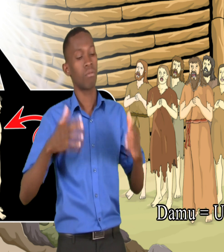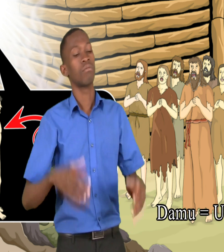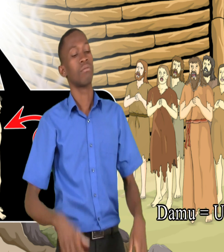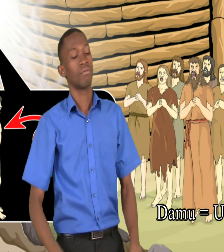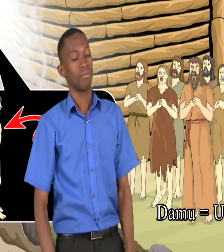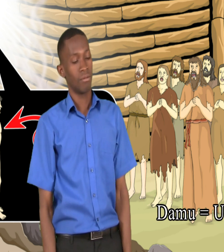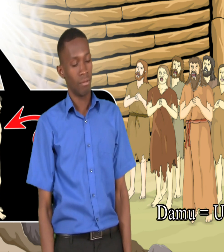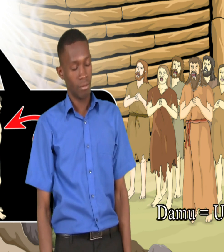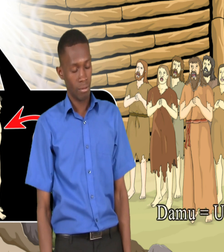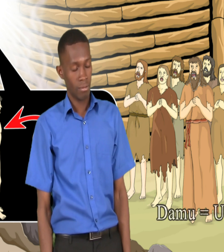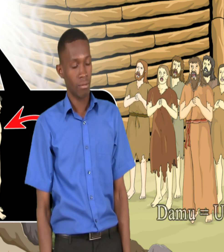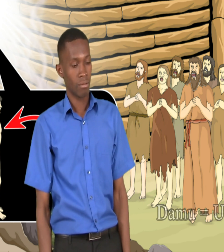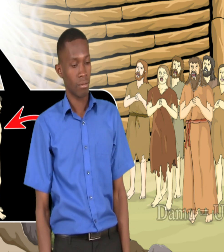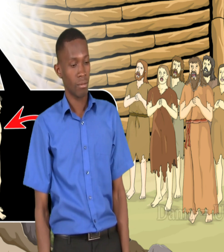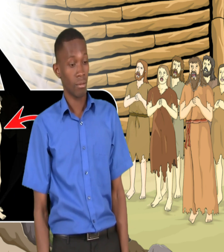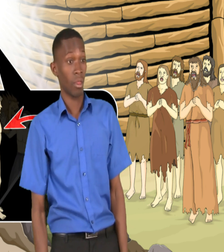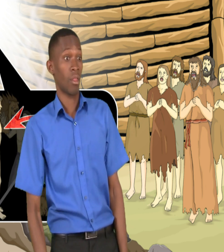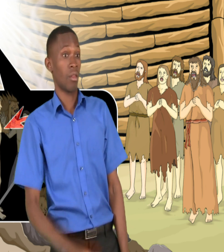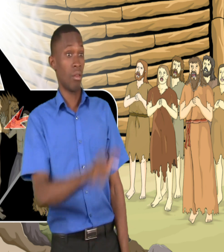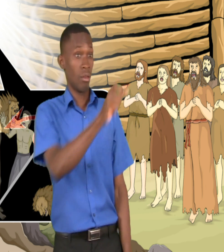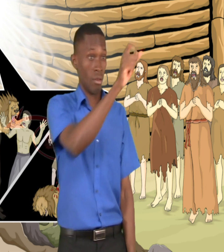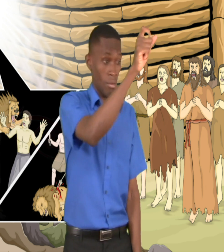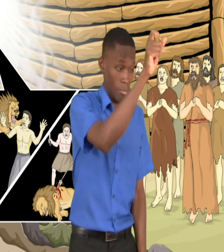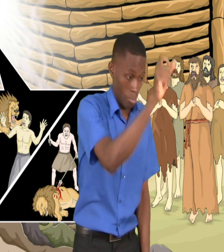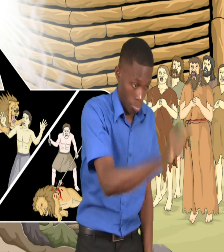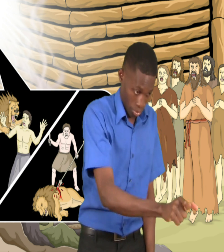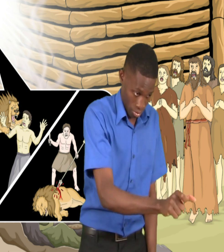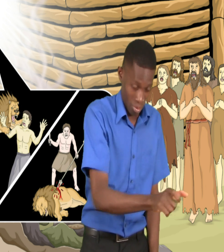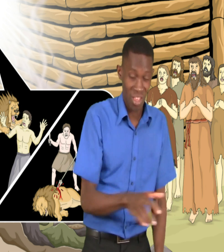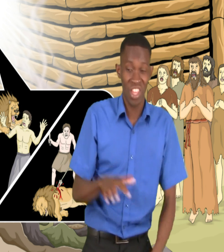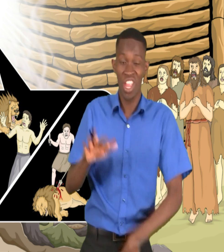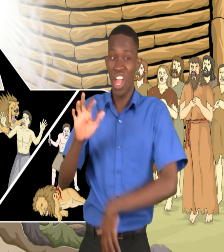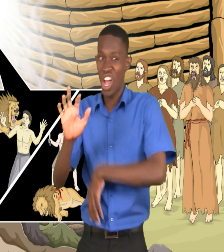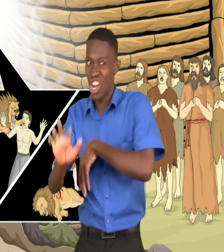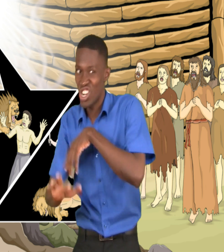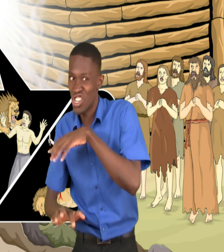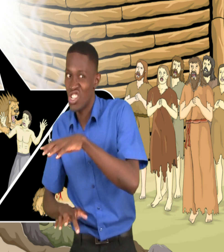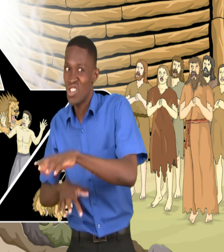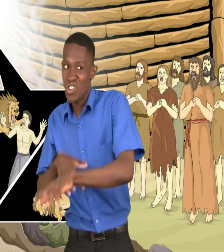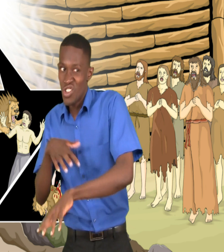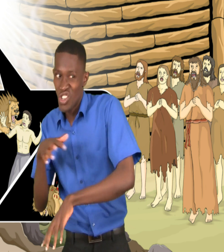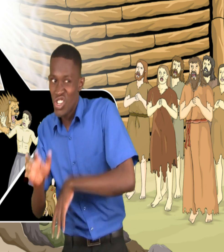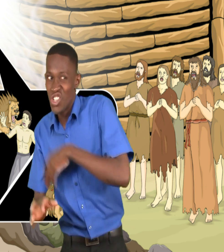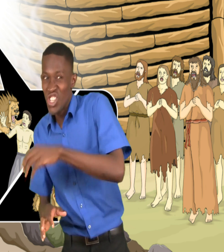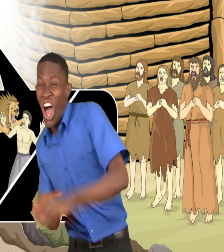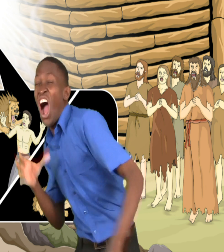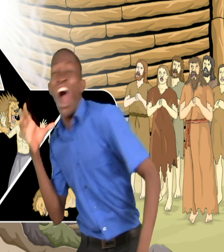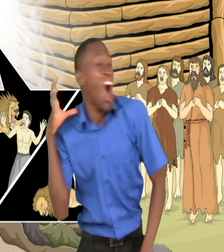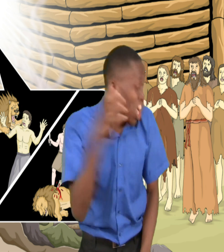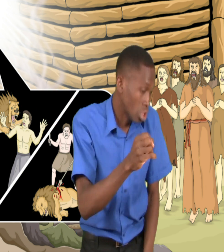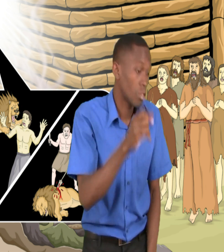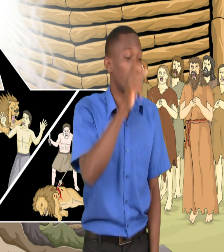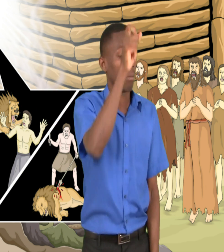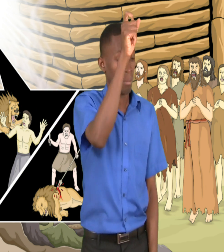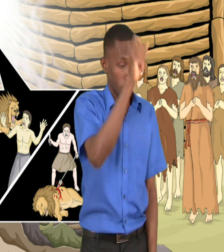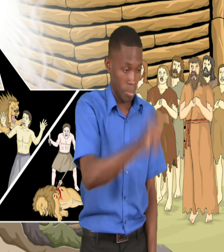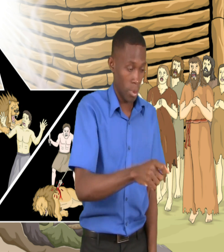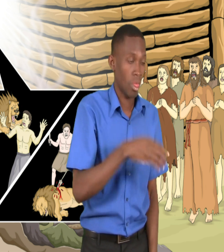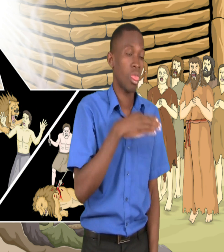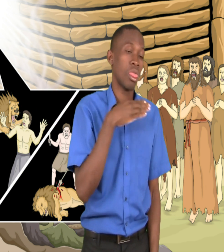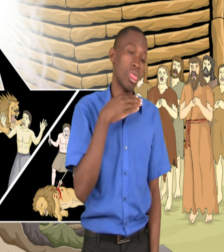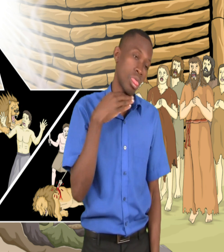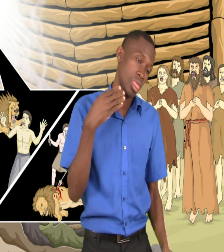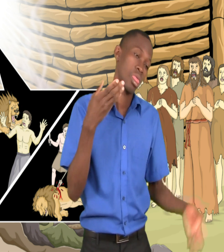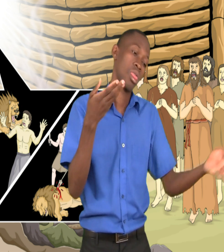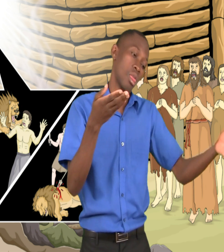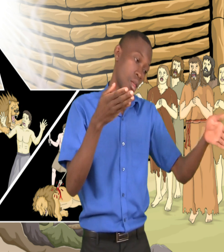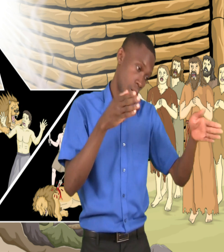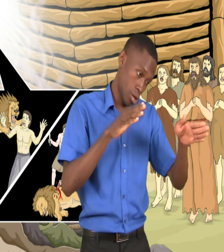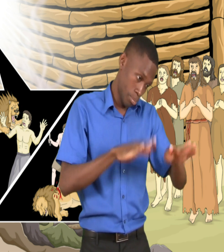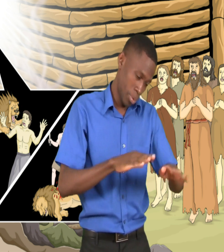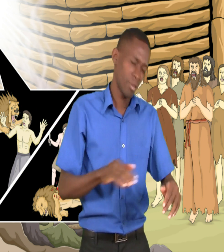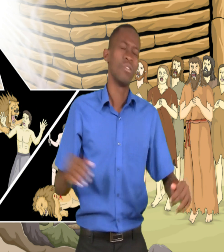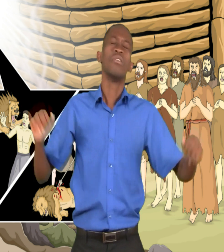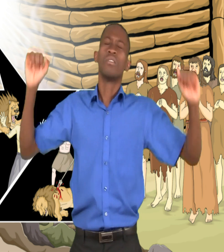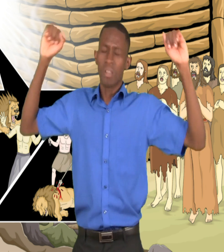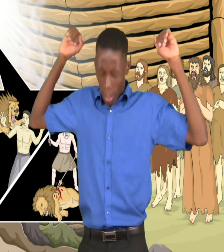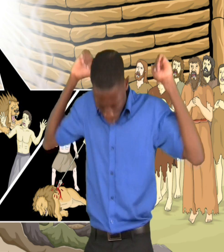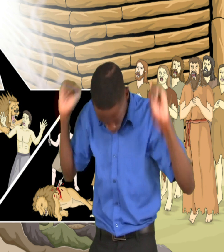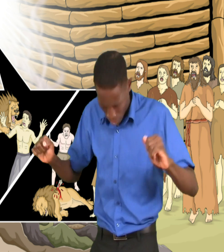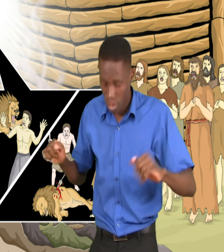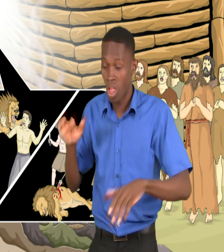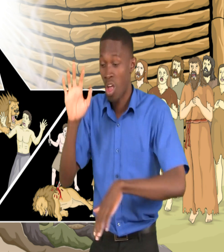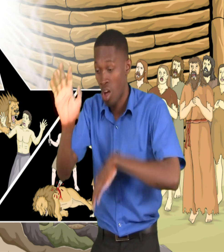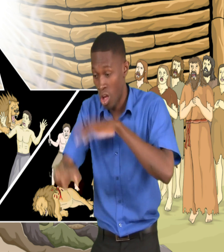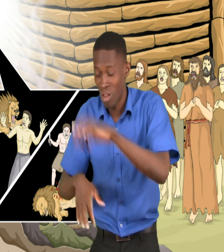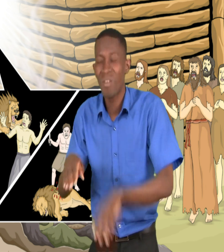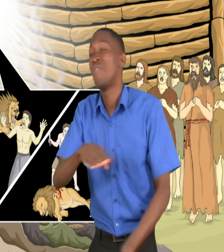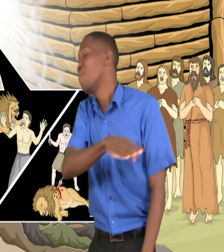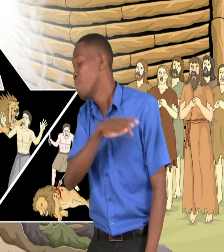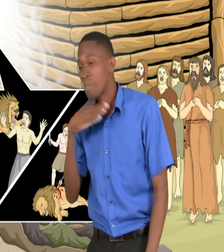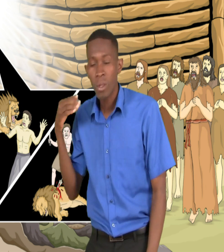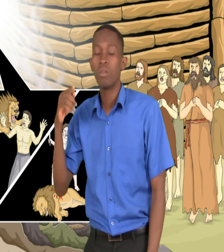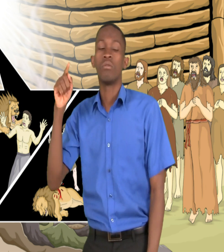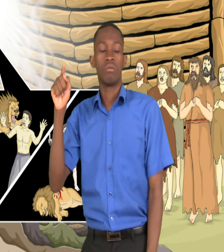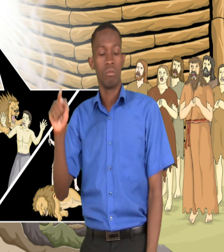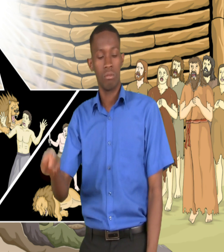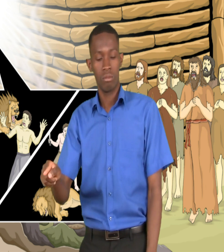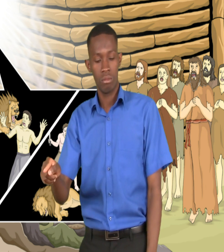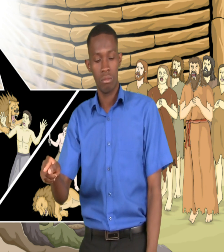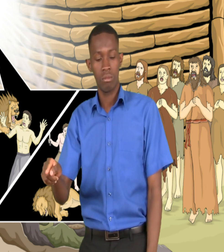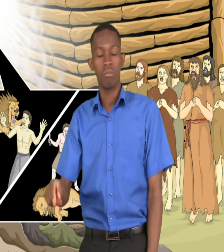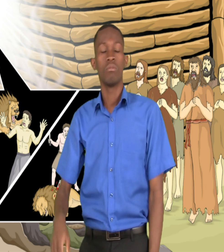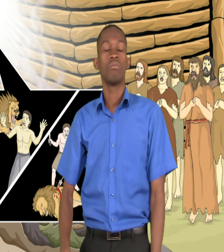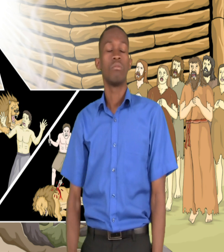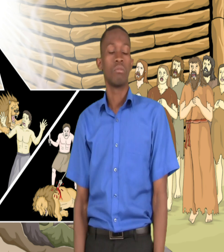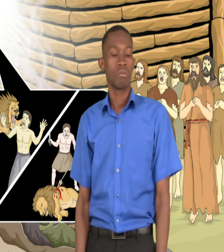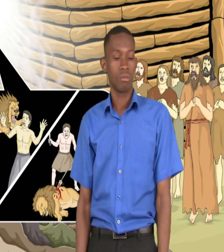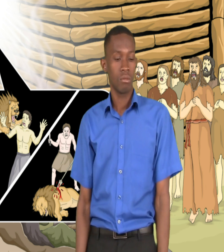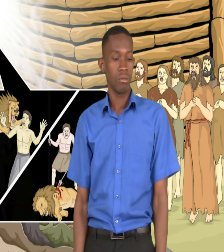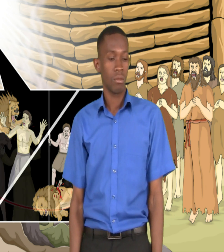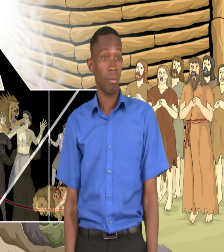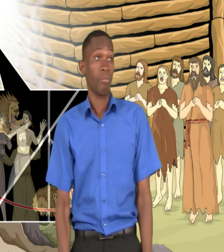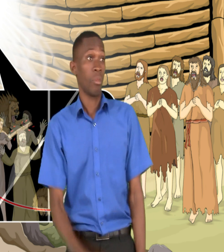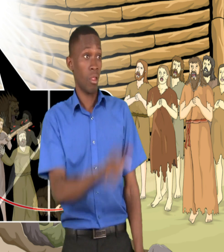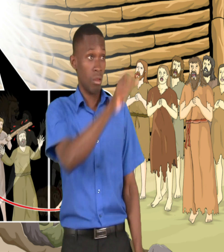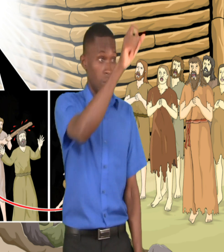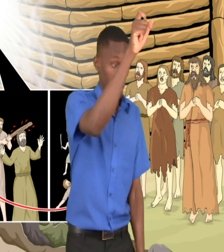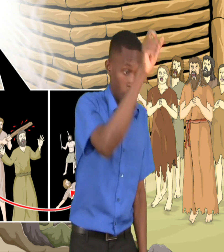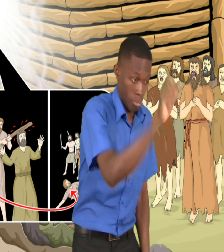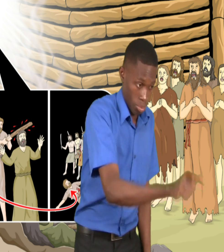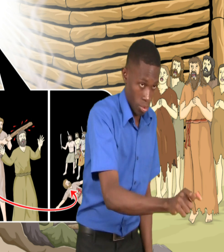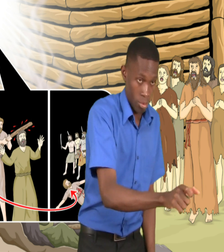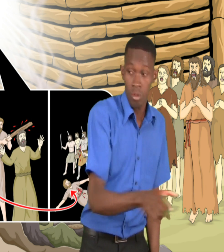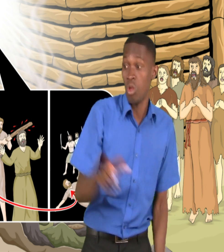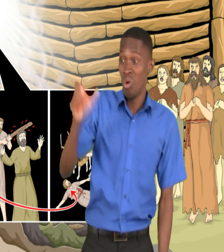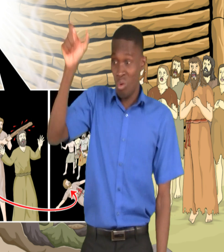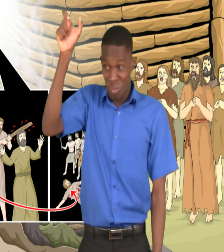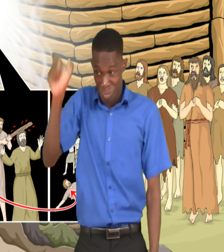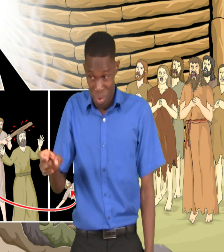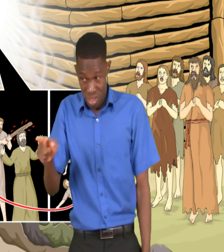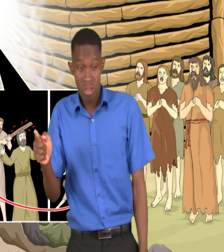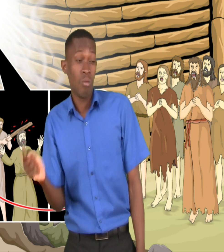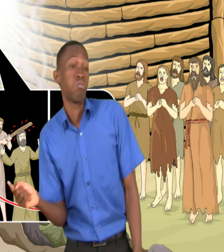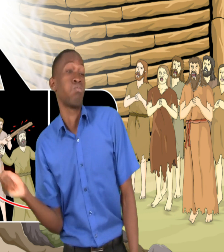And surely I will require the life of any man or beast by whose hand your lifeblood is shed.